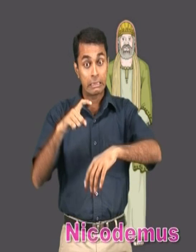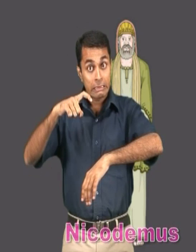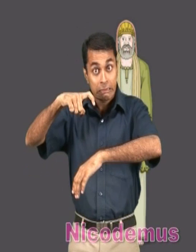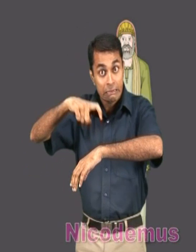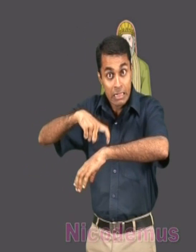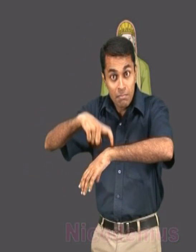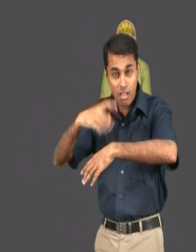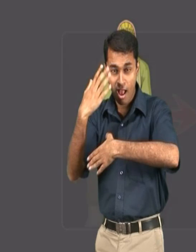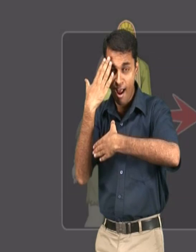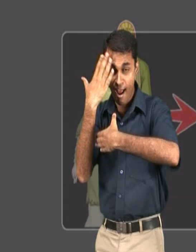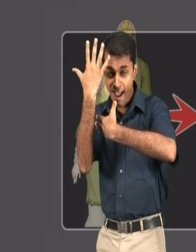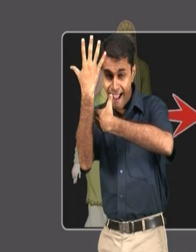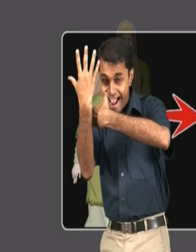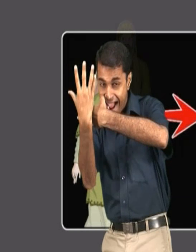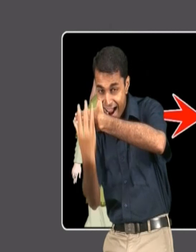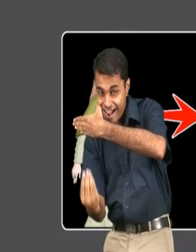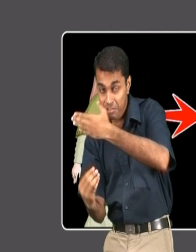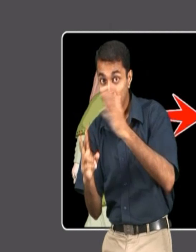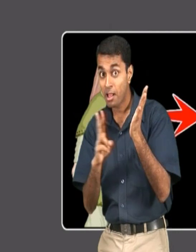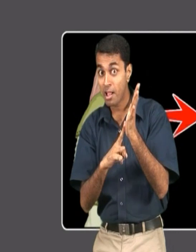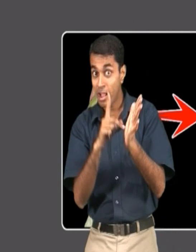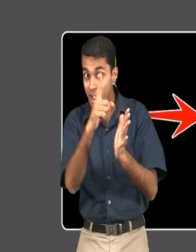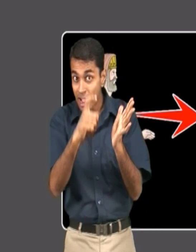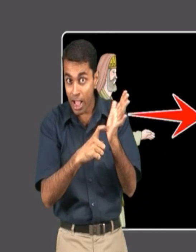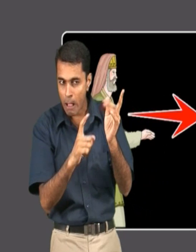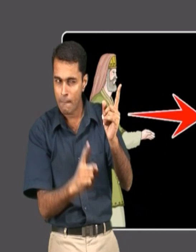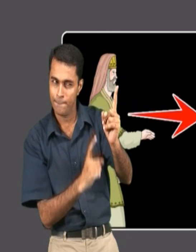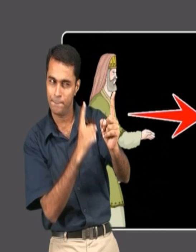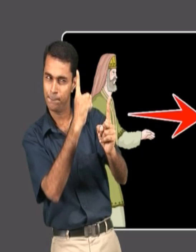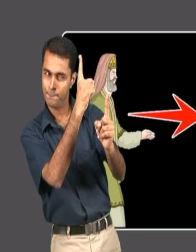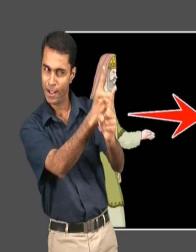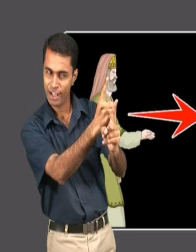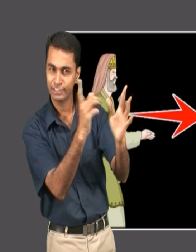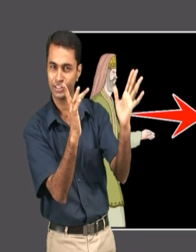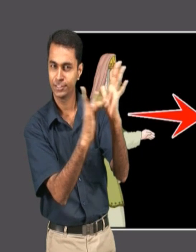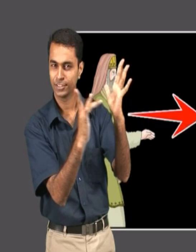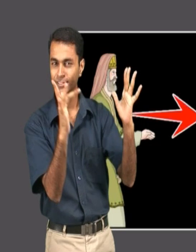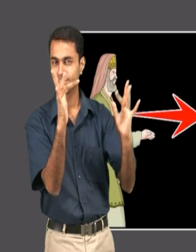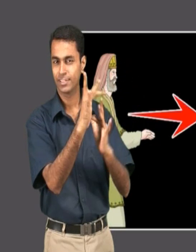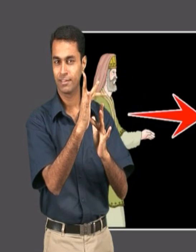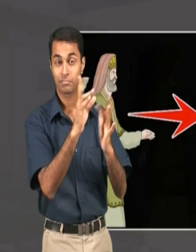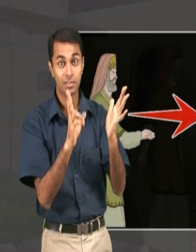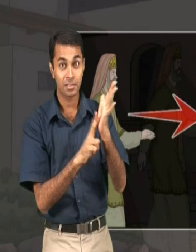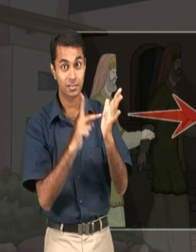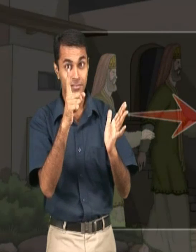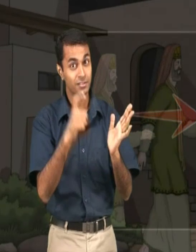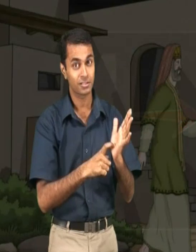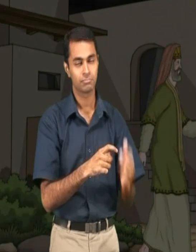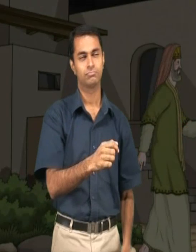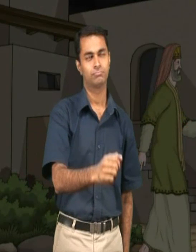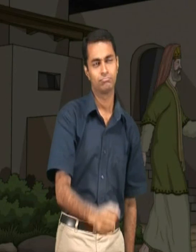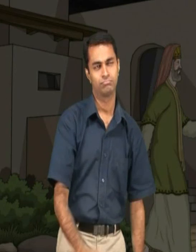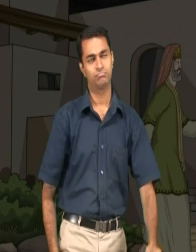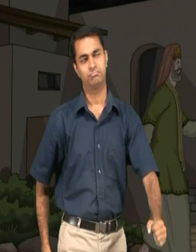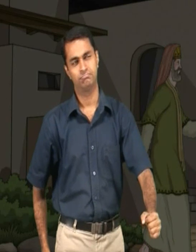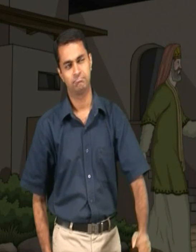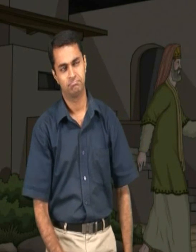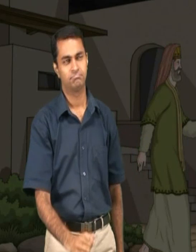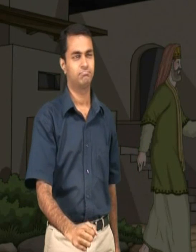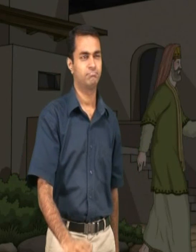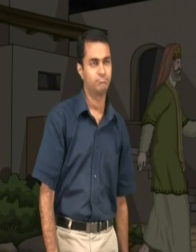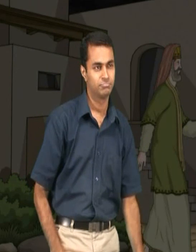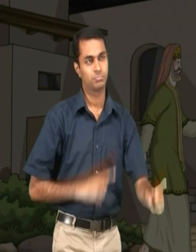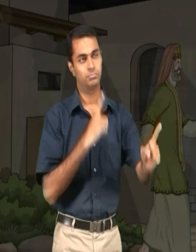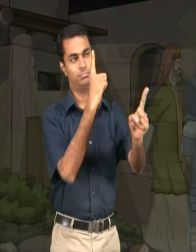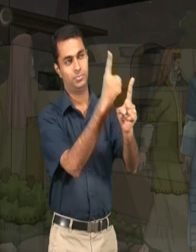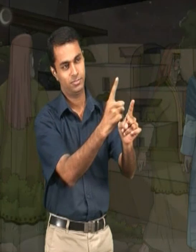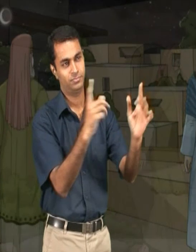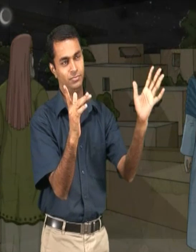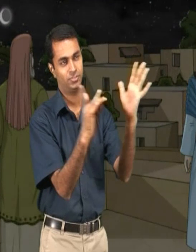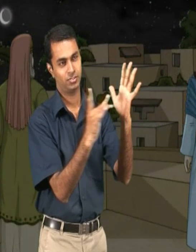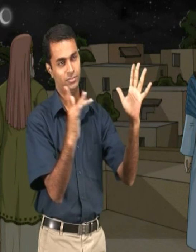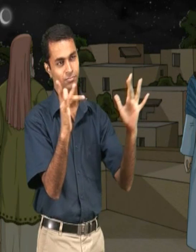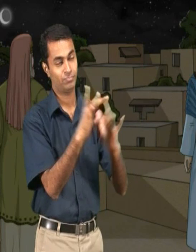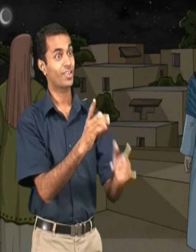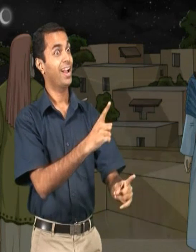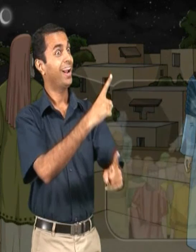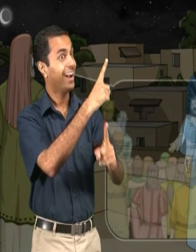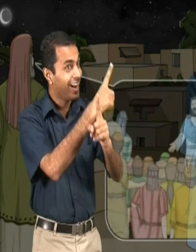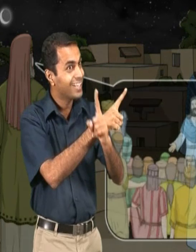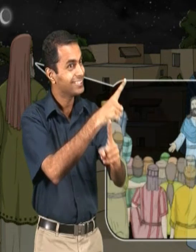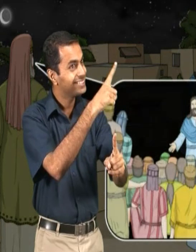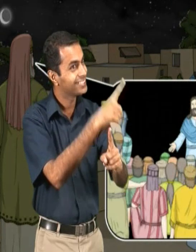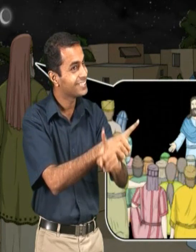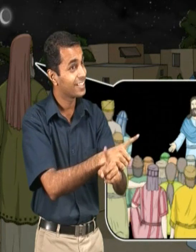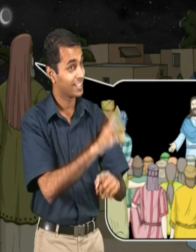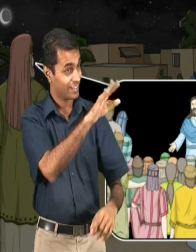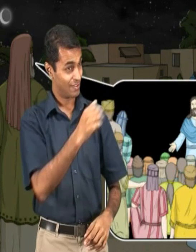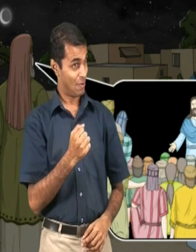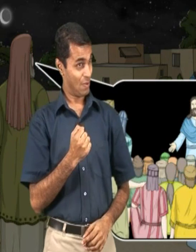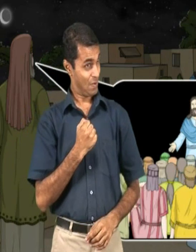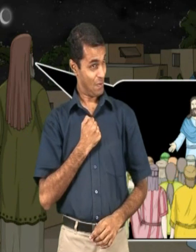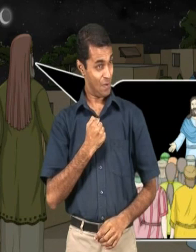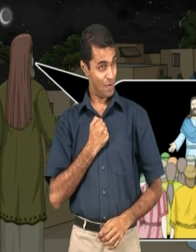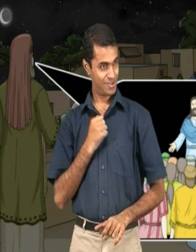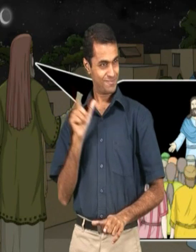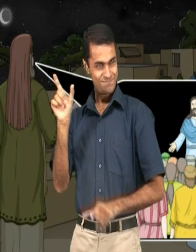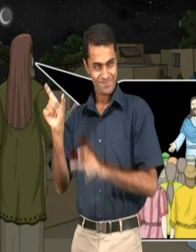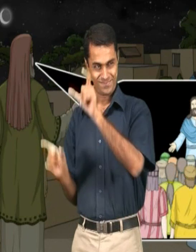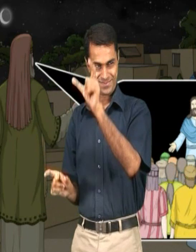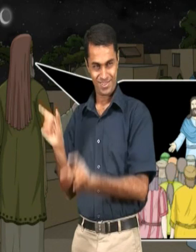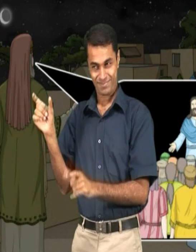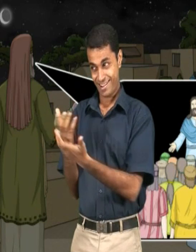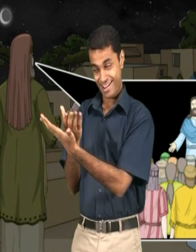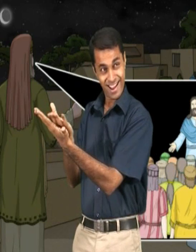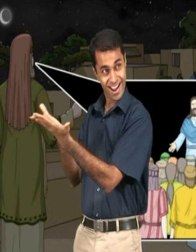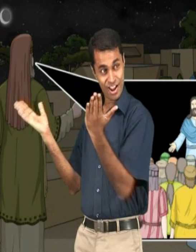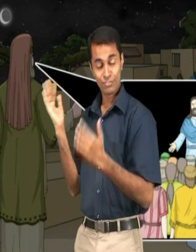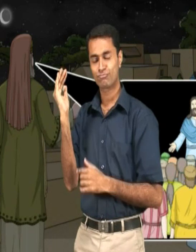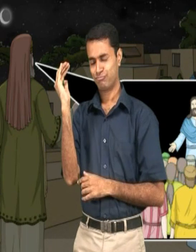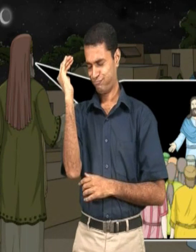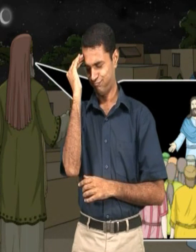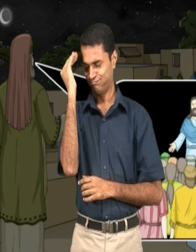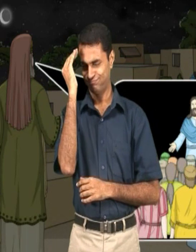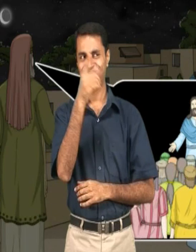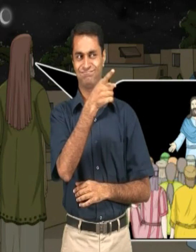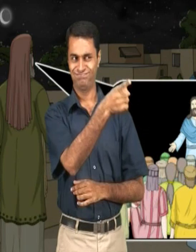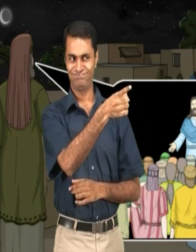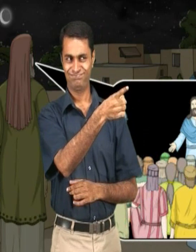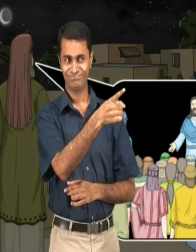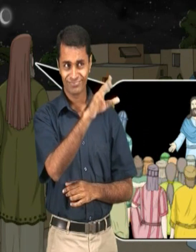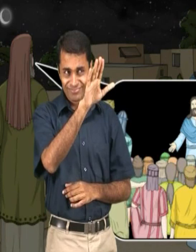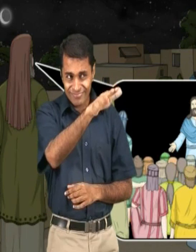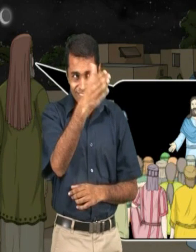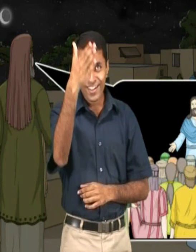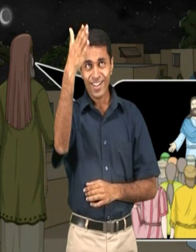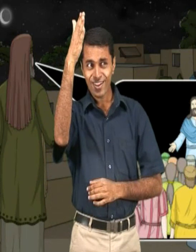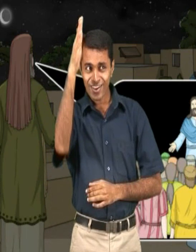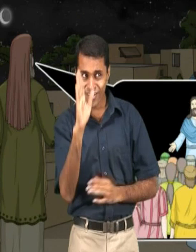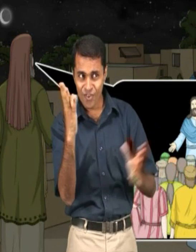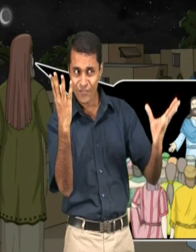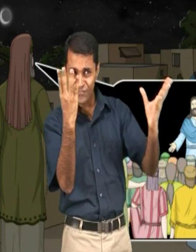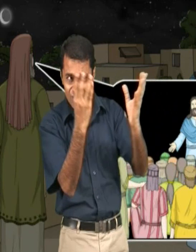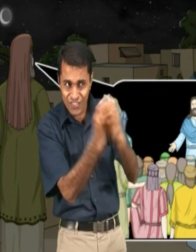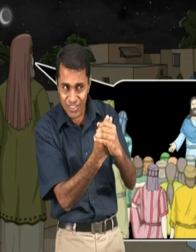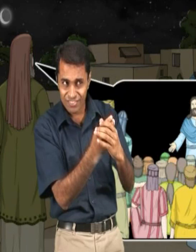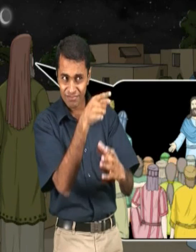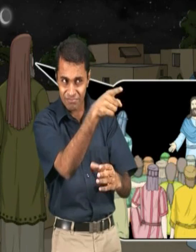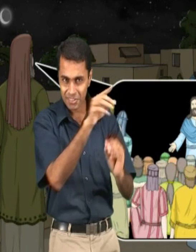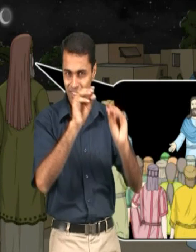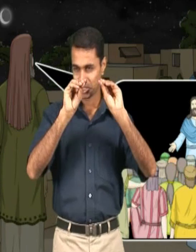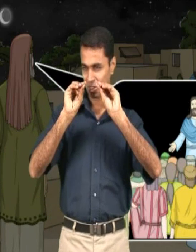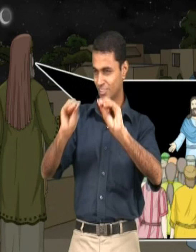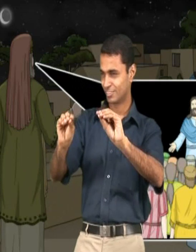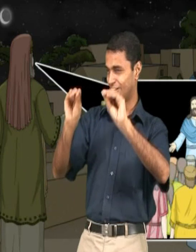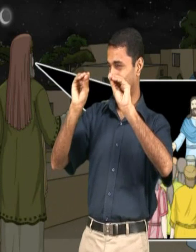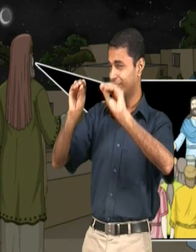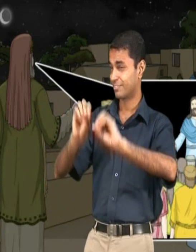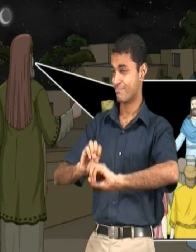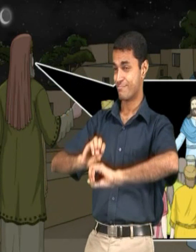He came to Jesus at night and said, “Rabbi, we know that You are a teacher who has come from God.